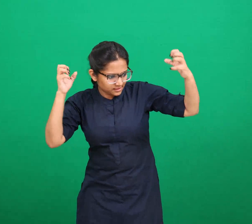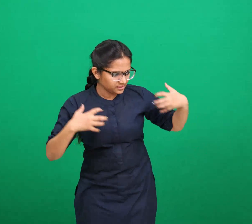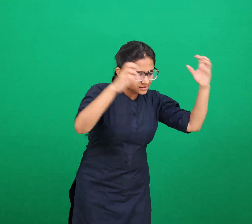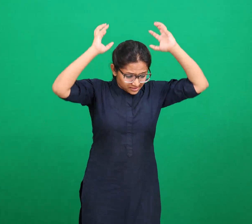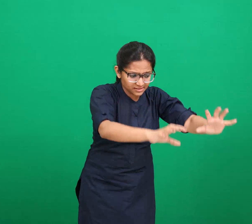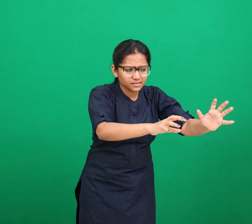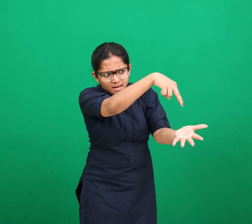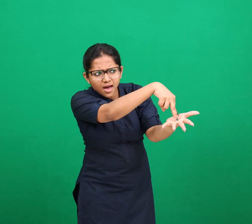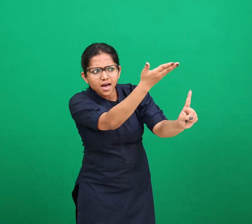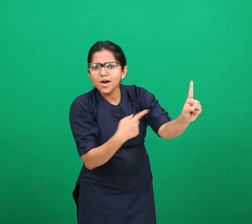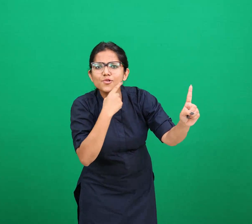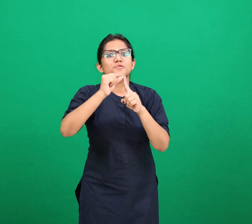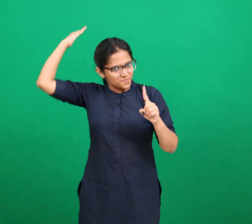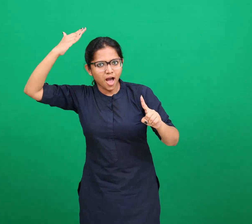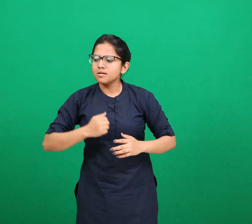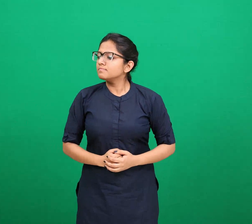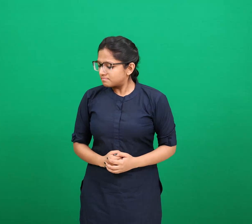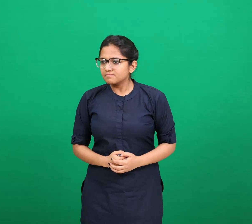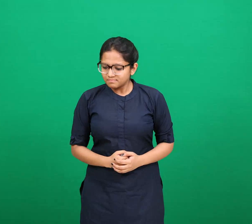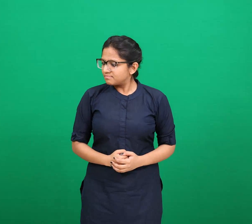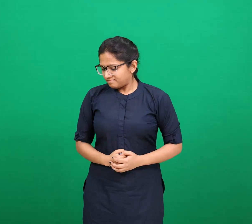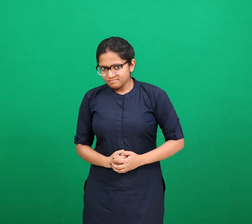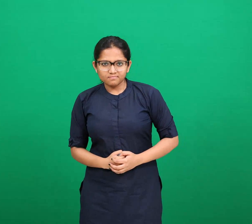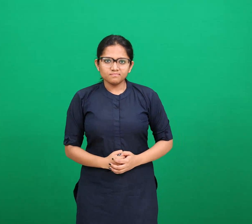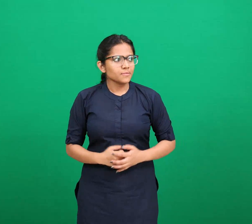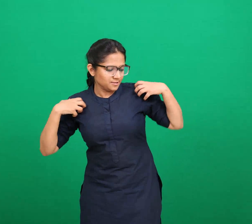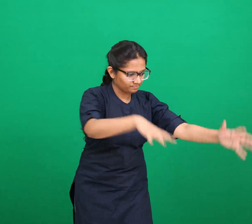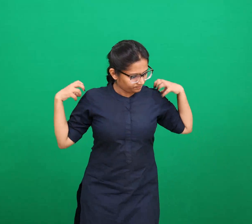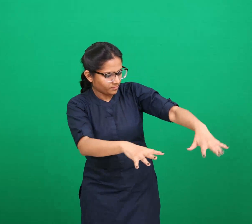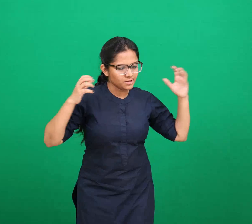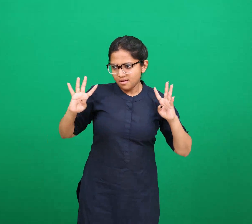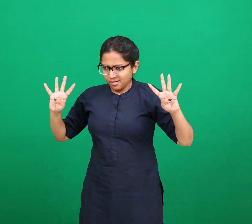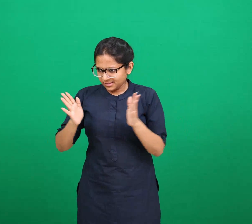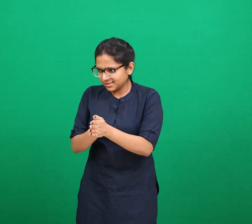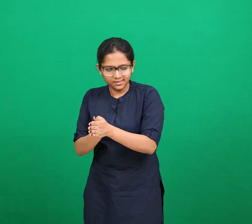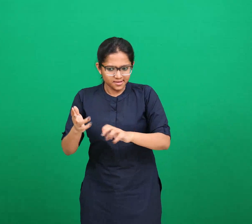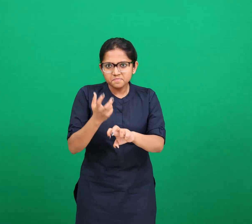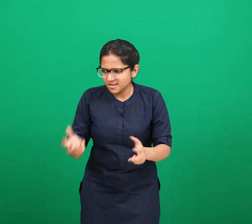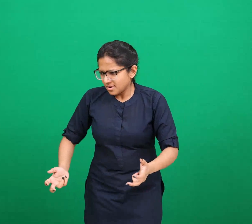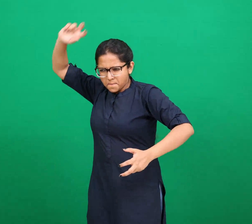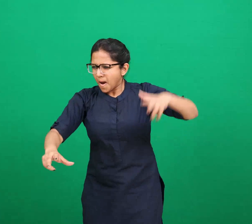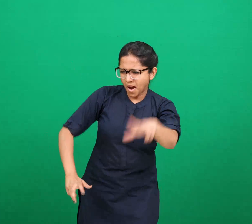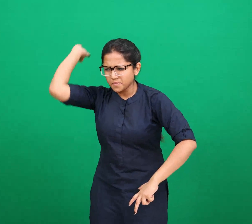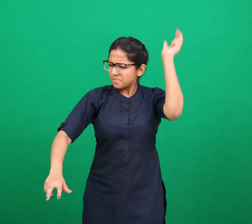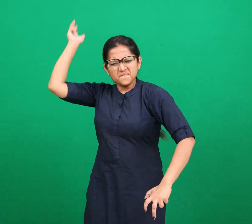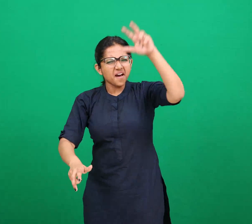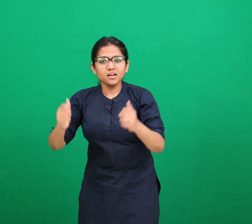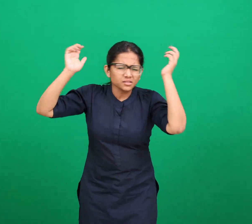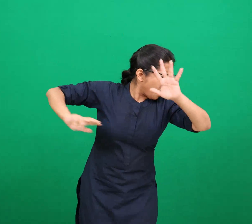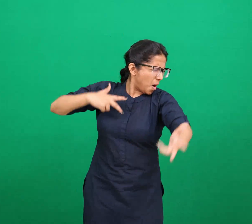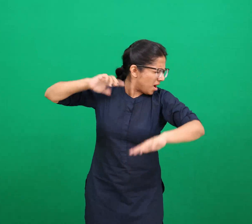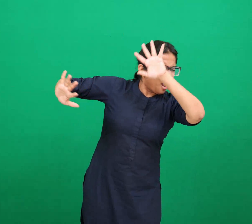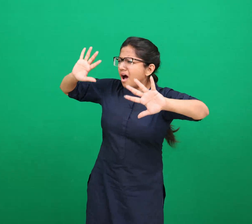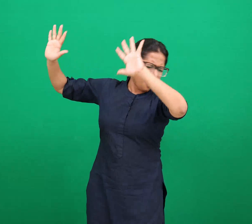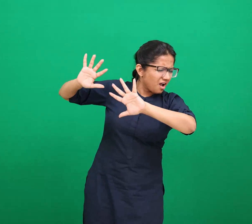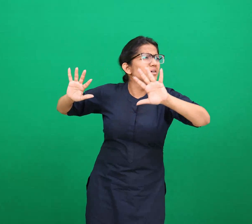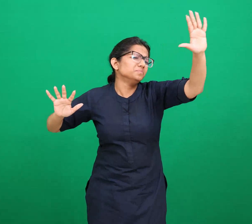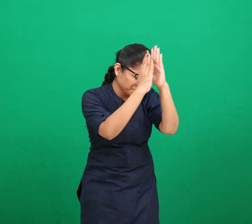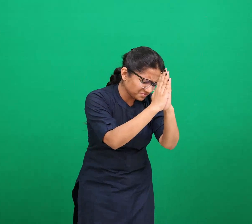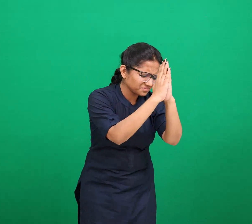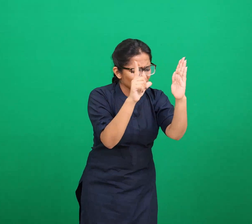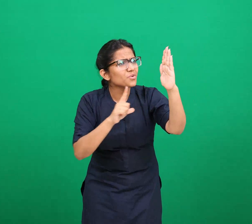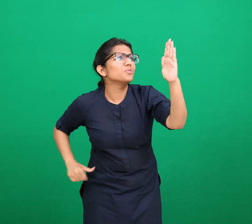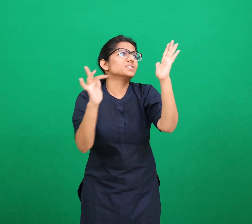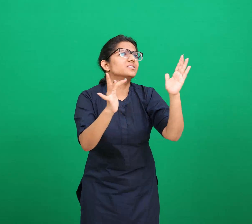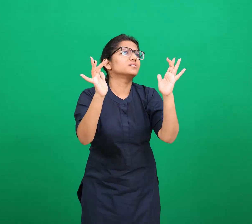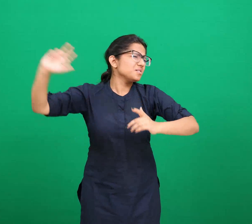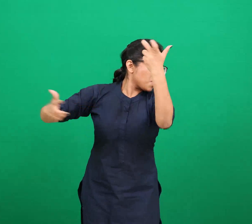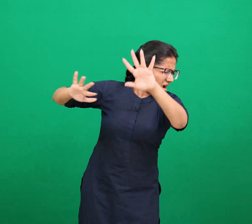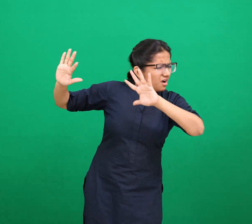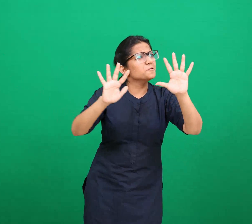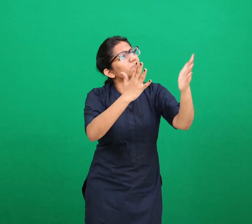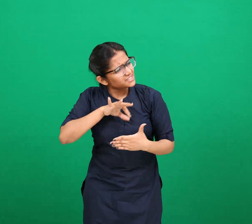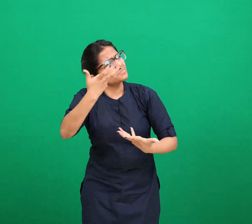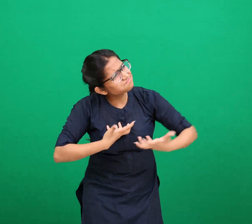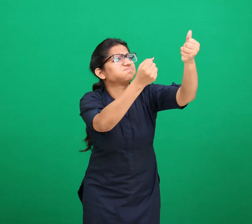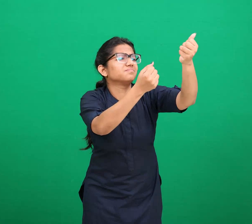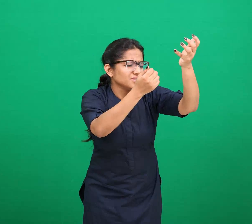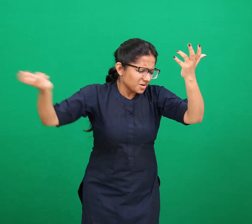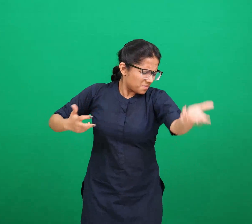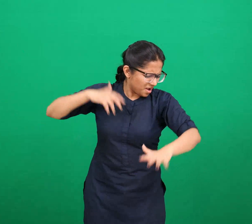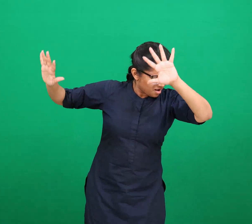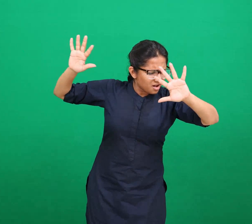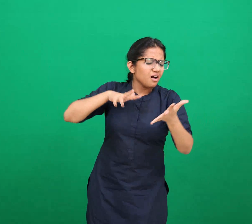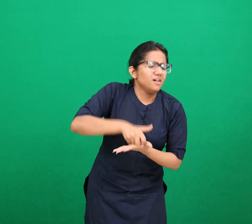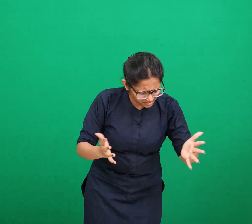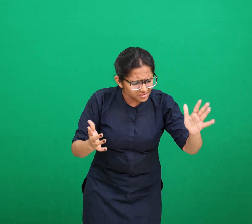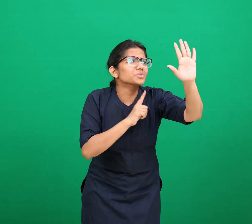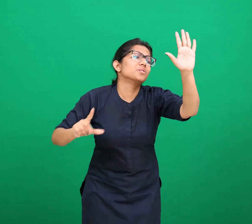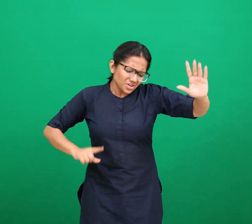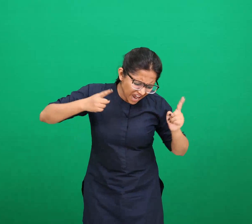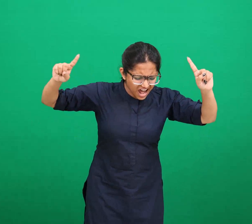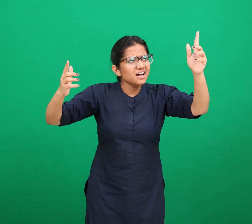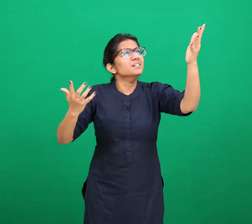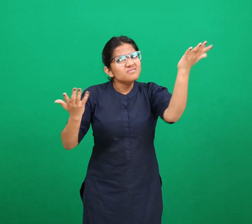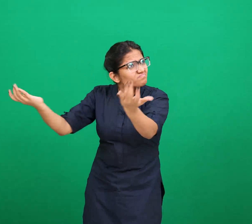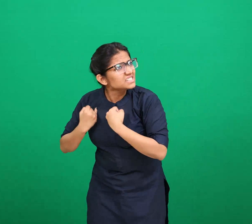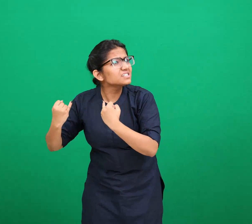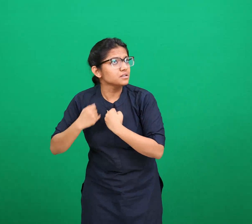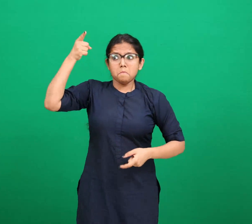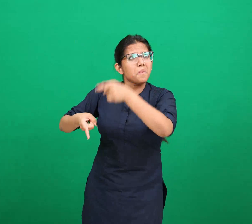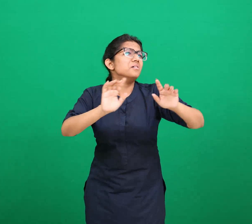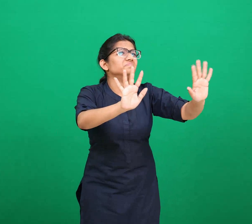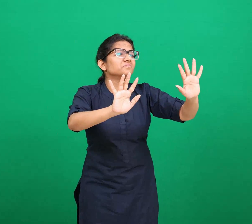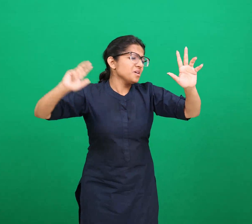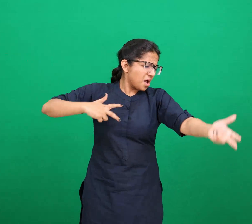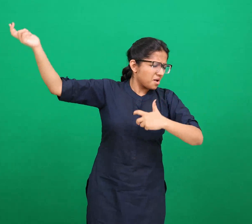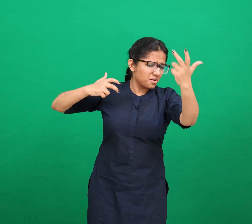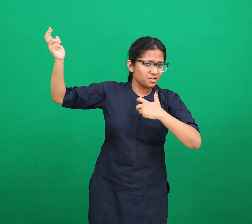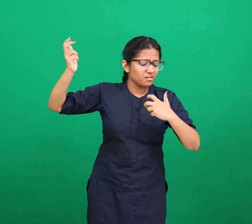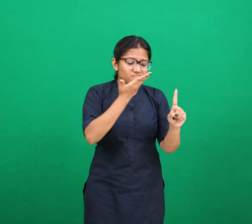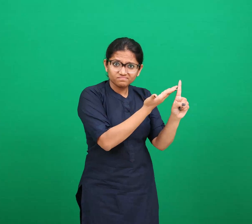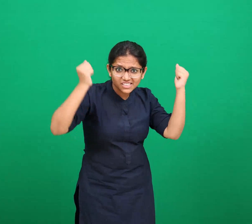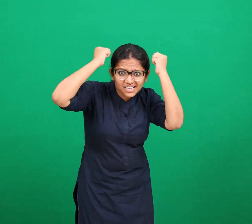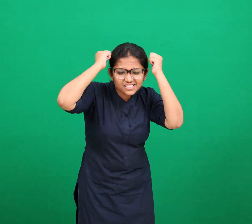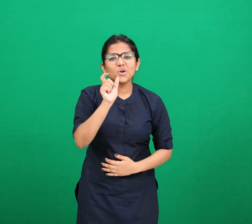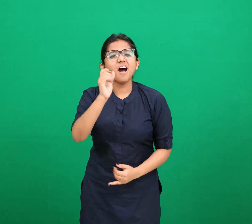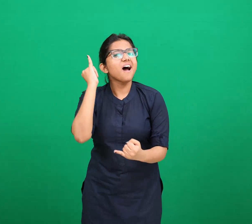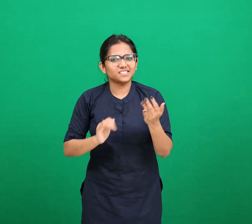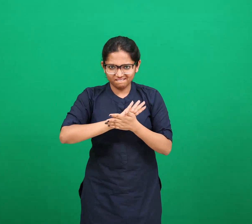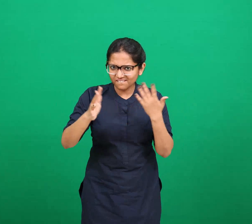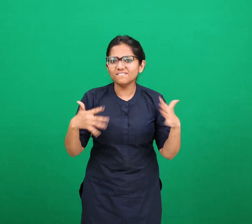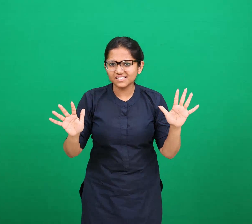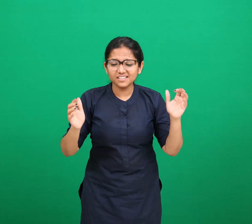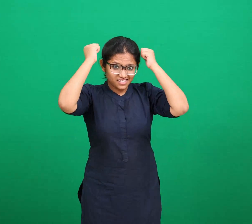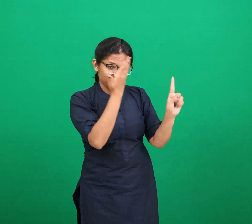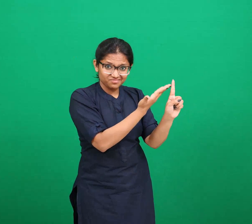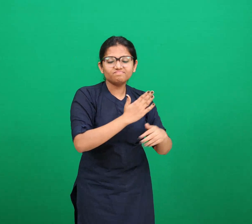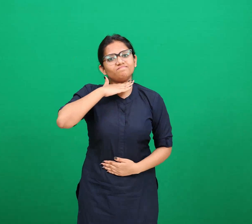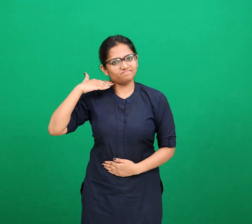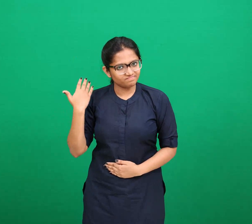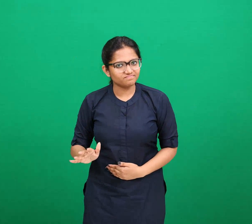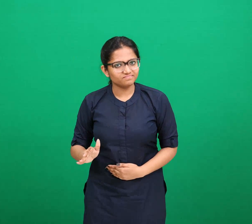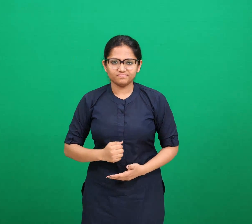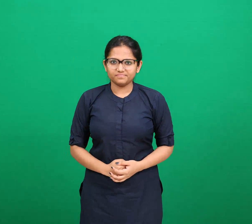Meanwhile the witnesses laid their garments at the feet of a young man named Saul. While they were stoning him, Stephen appealed, "Lord Jesus, receive my spirit." Falling on his knees, he cried out in a loud voice, "Lord, do not hold this sin against them."